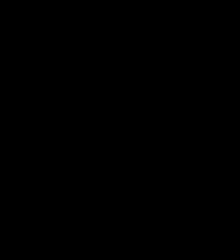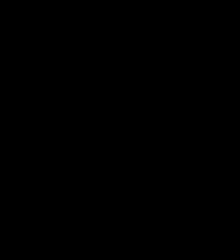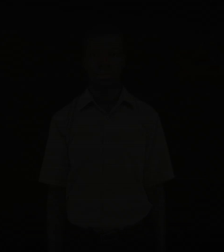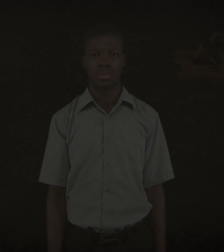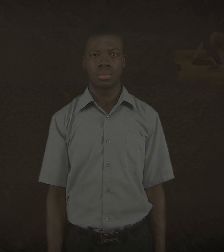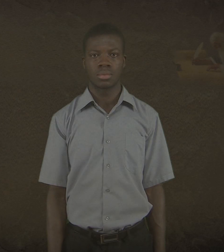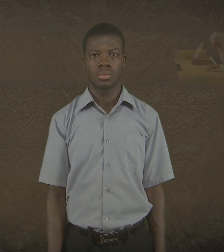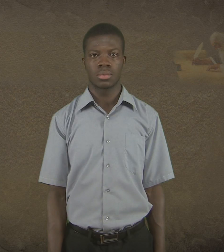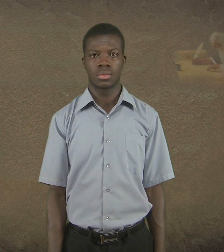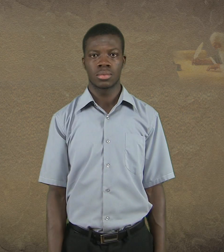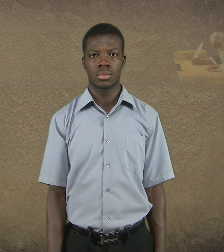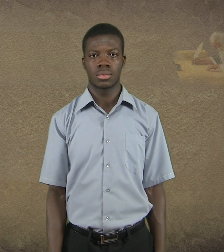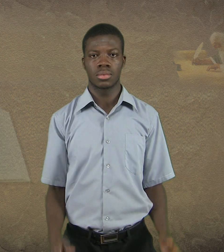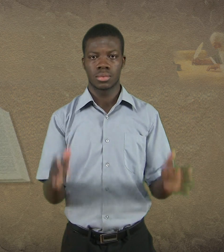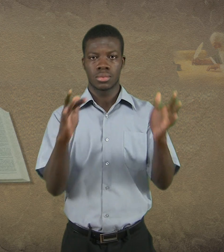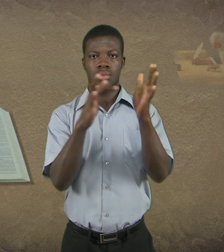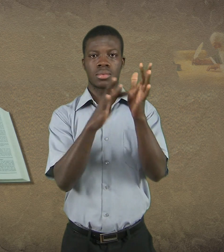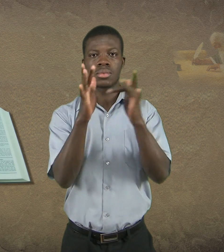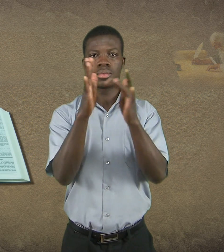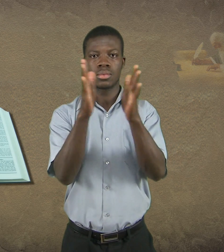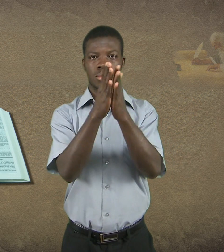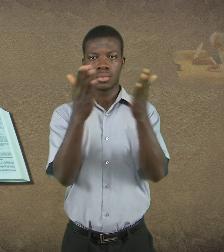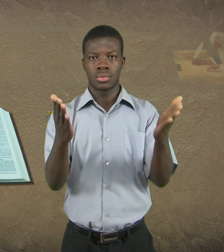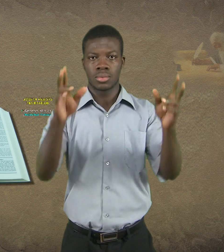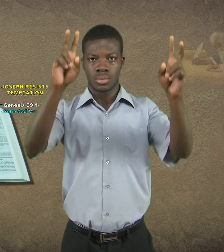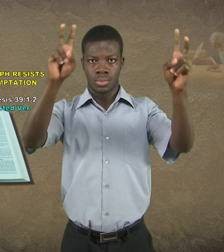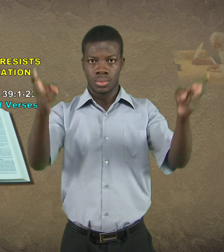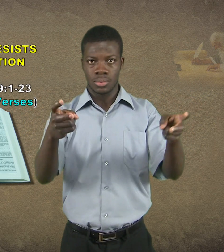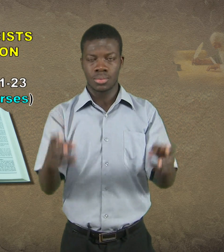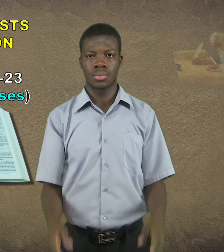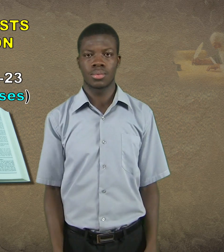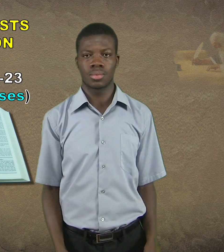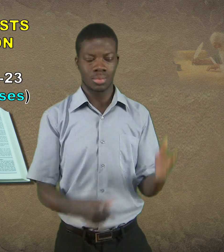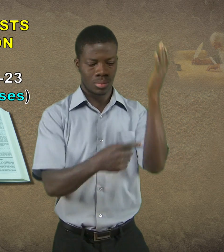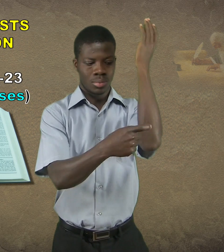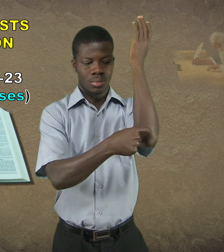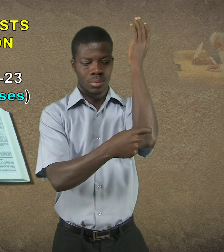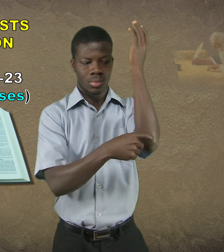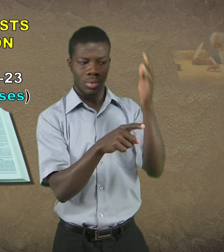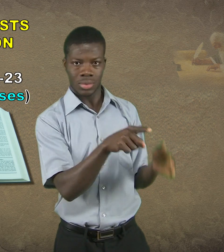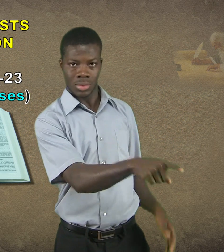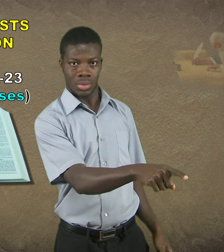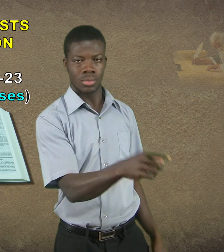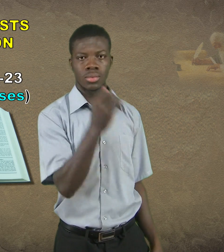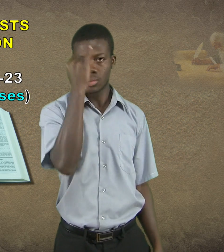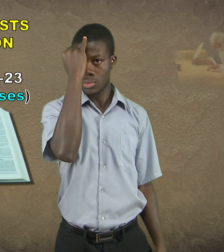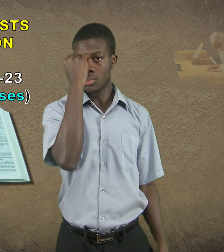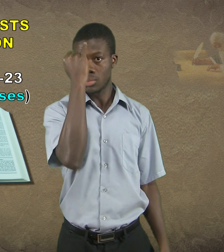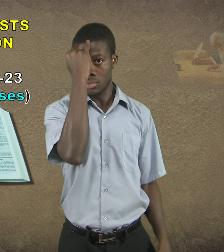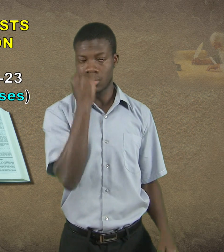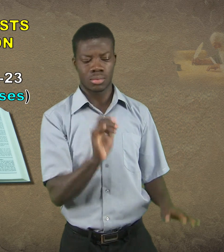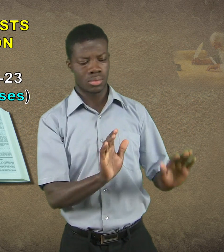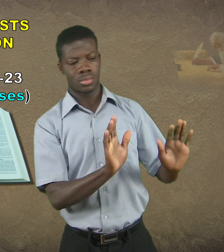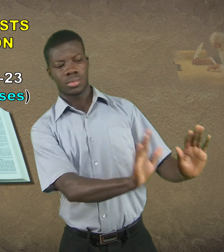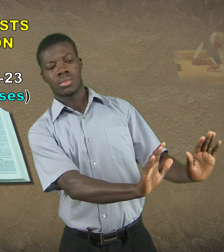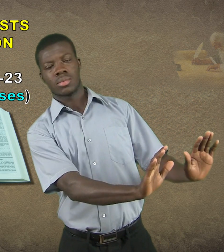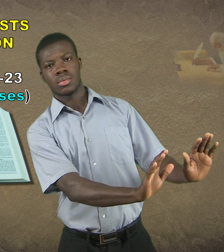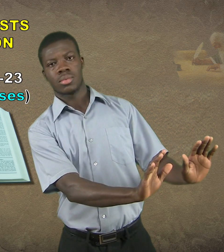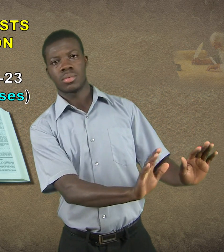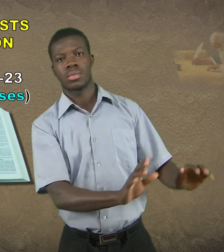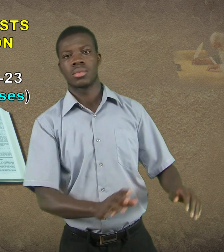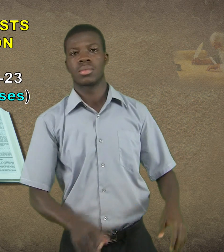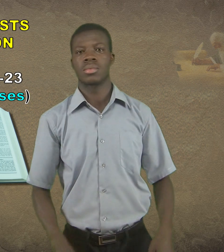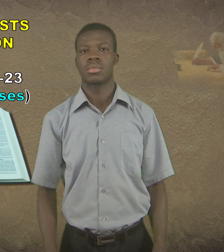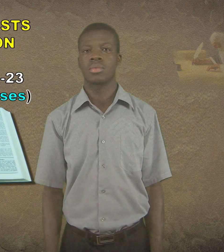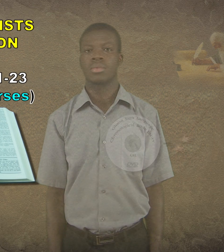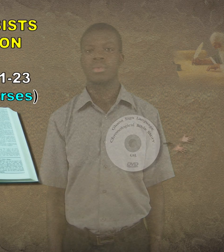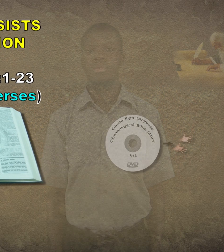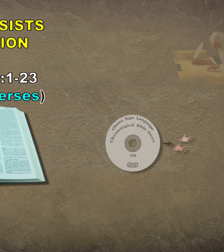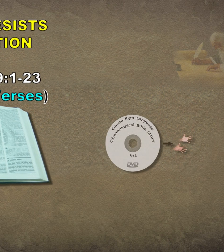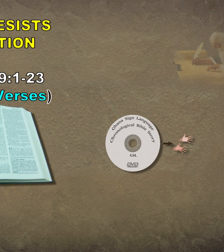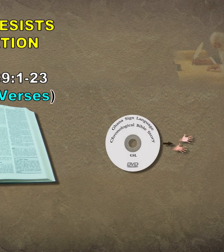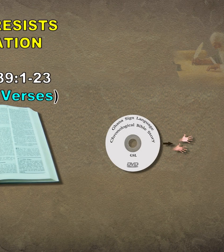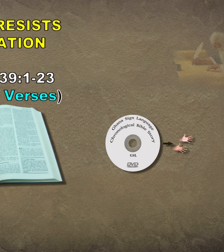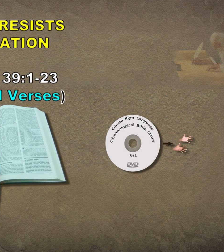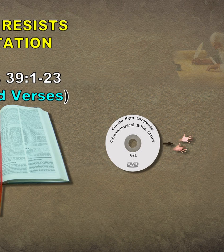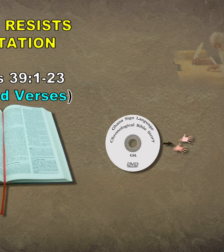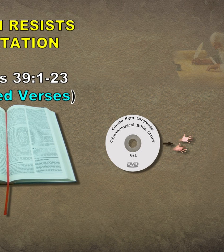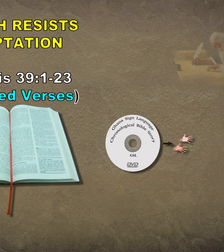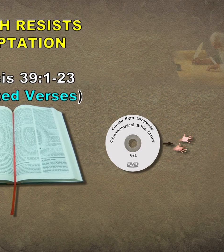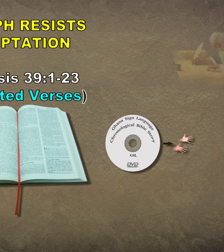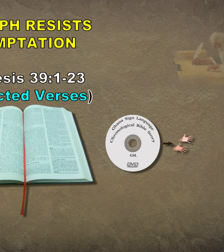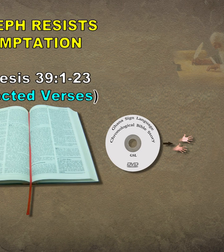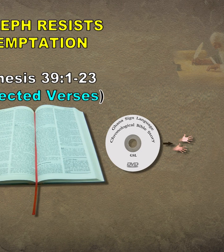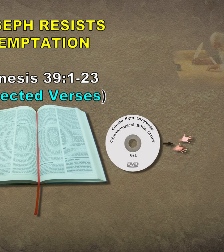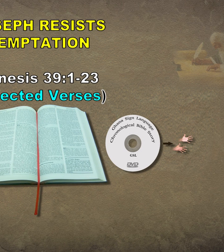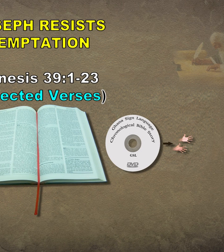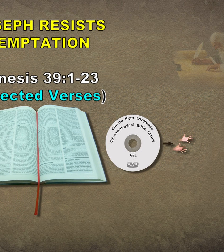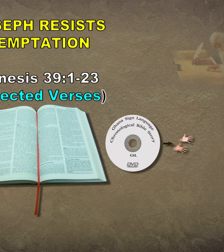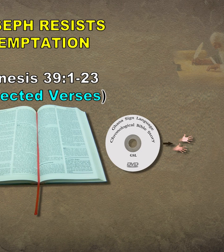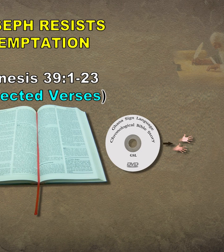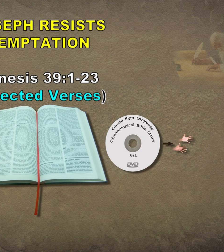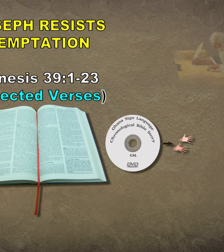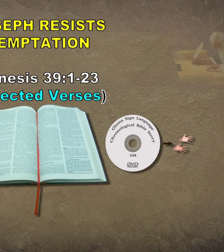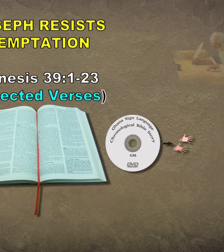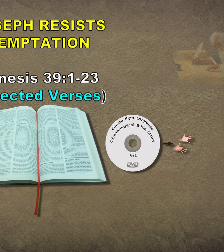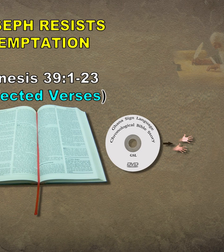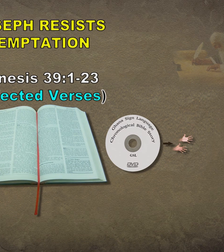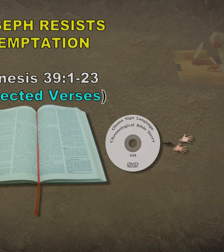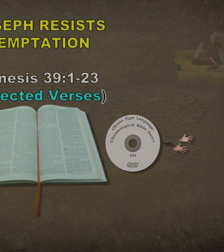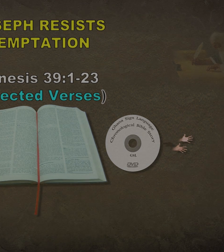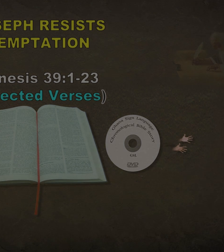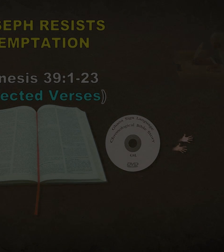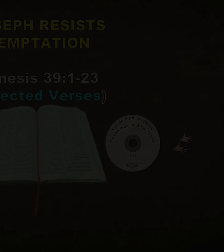Joseph resists temptation